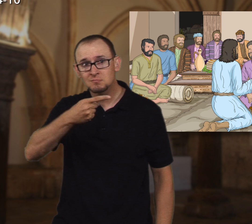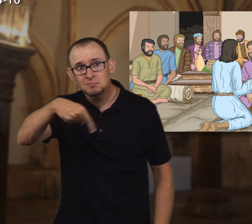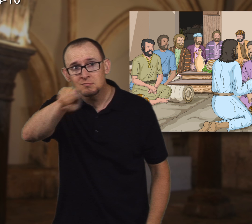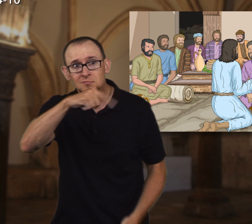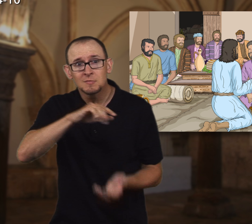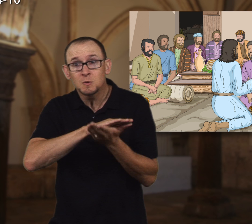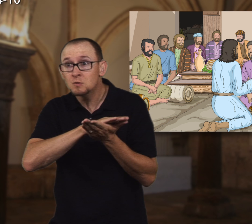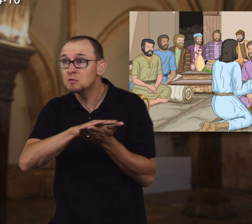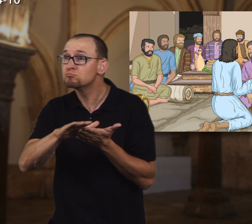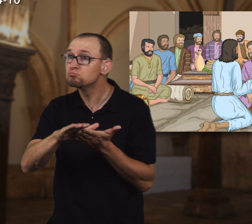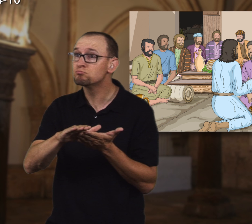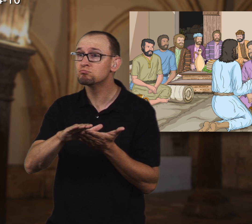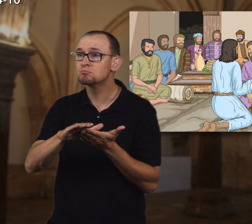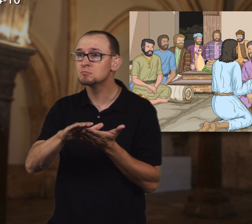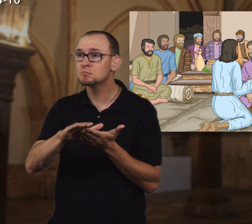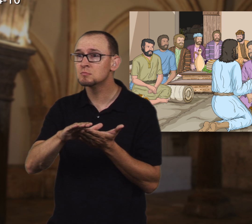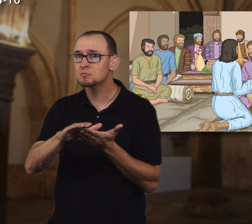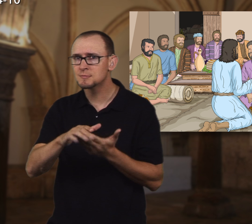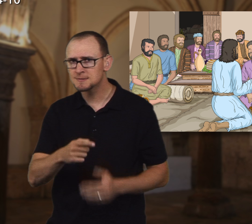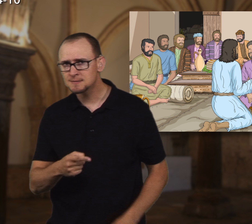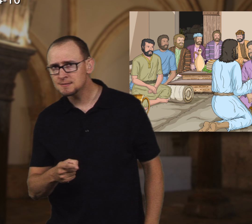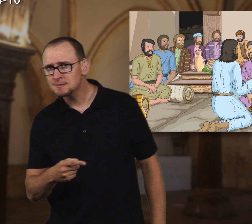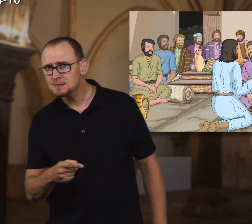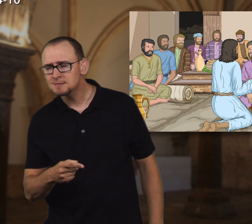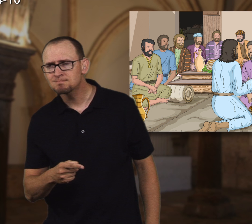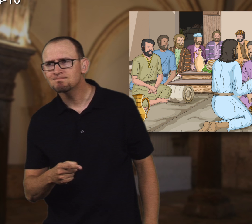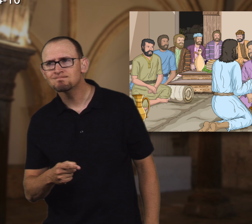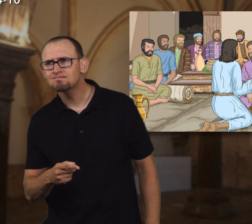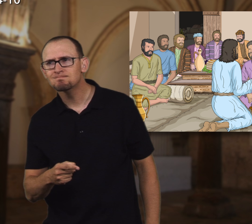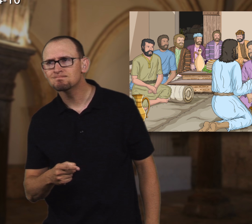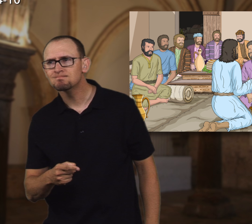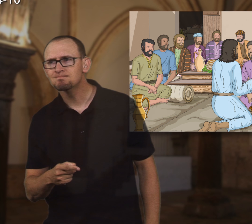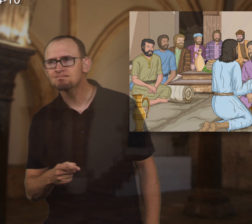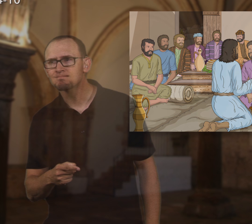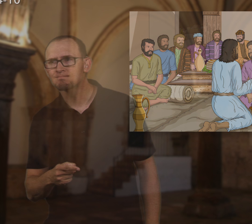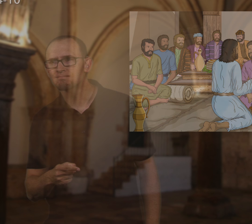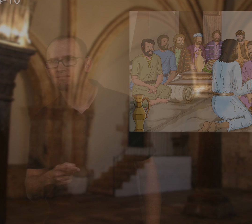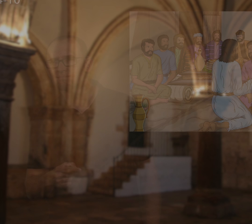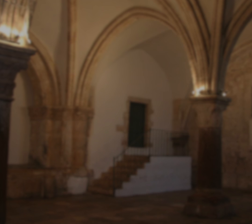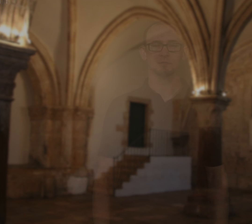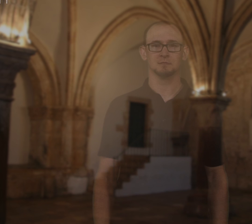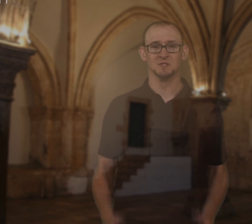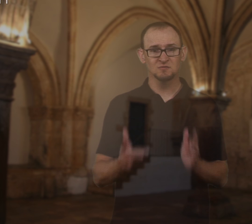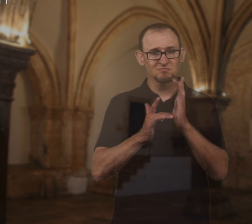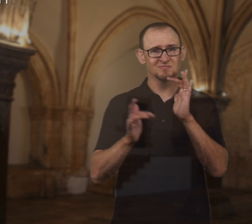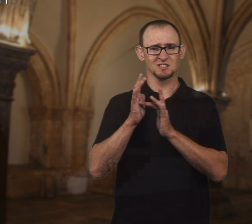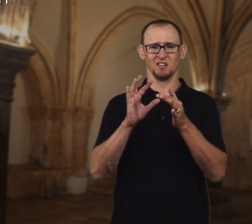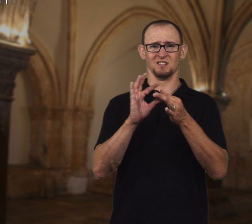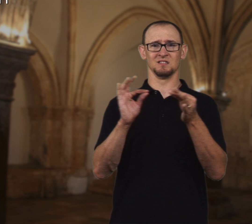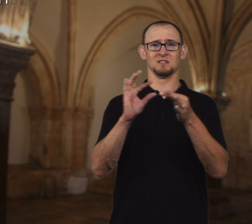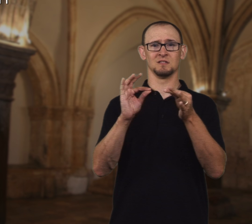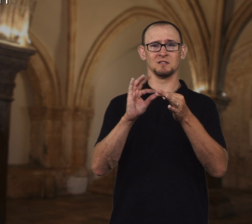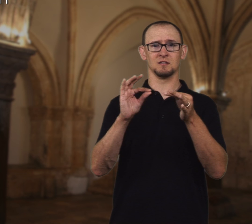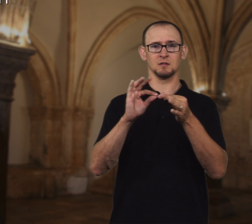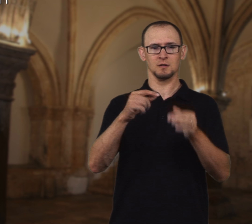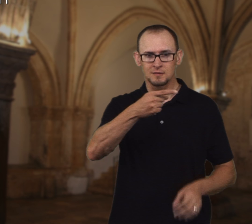And you are clean, though not all of you.”